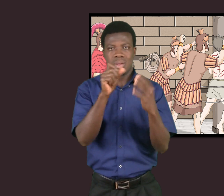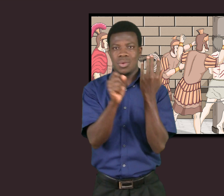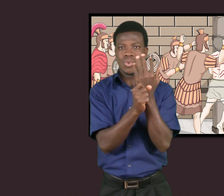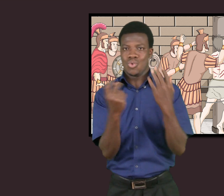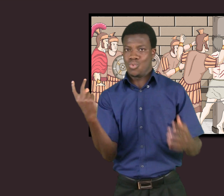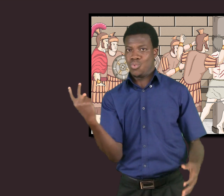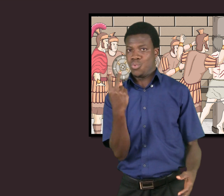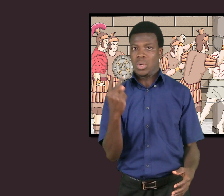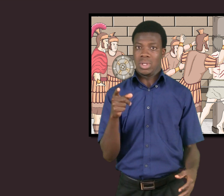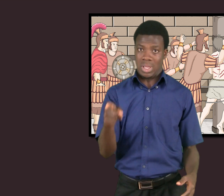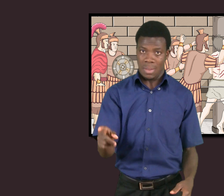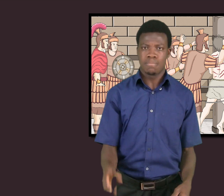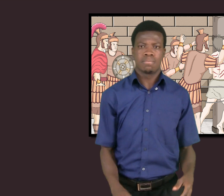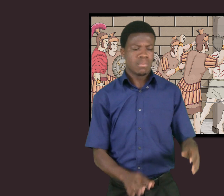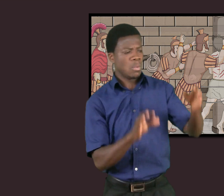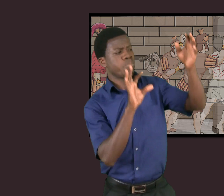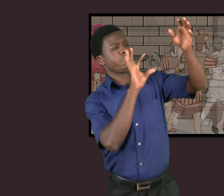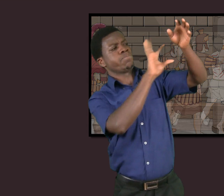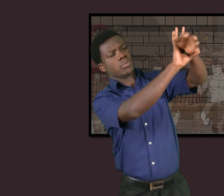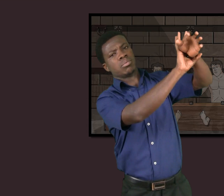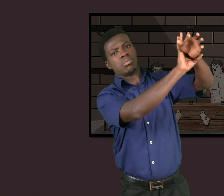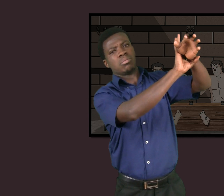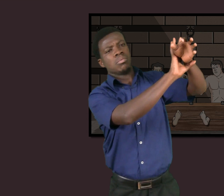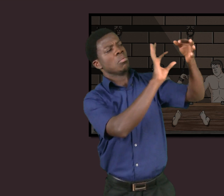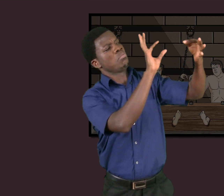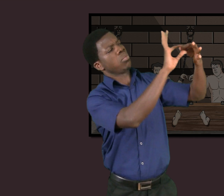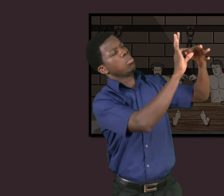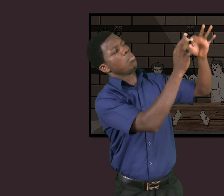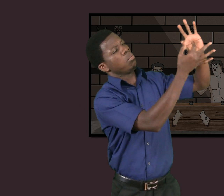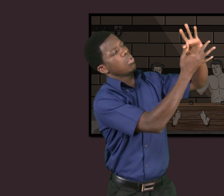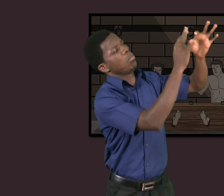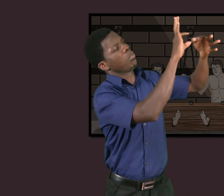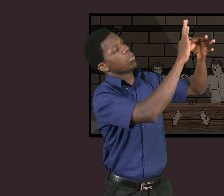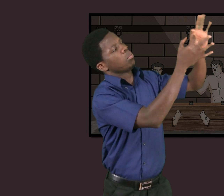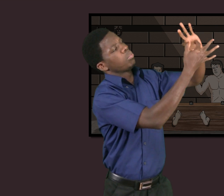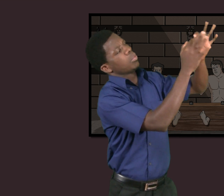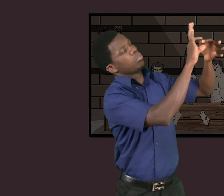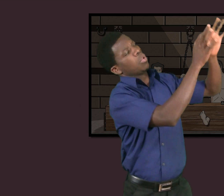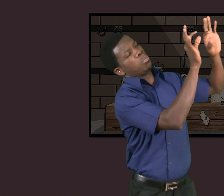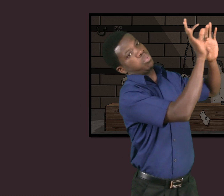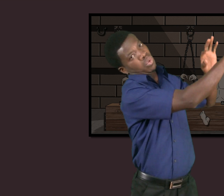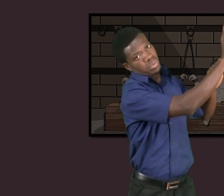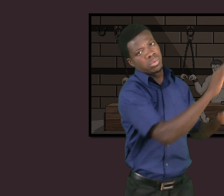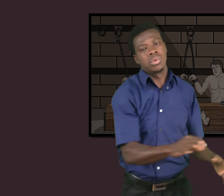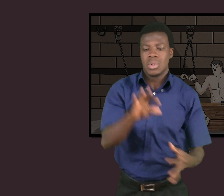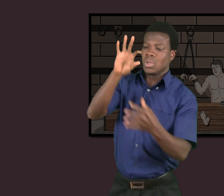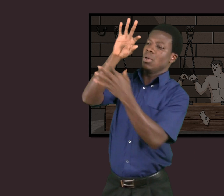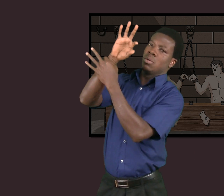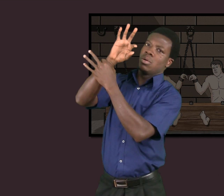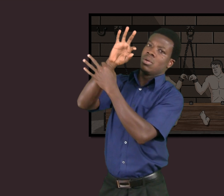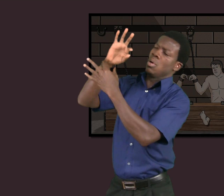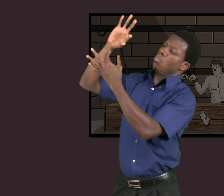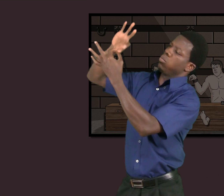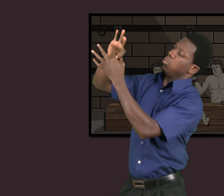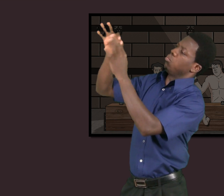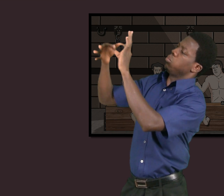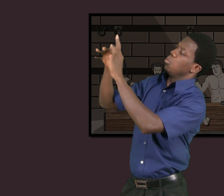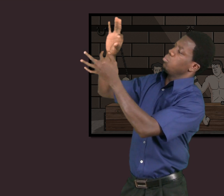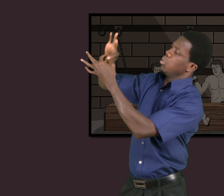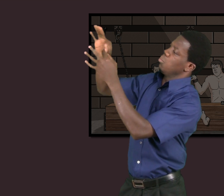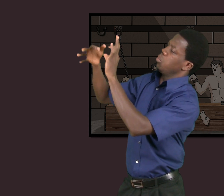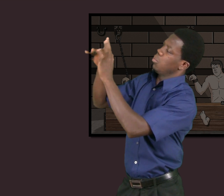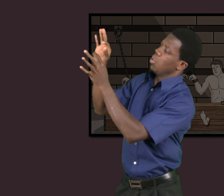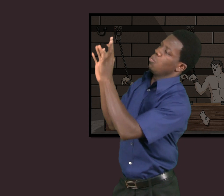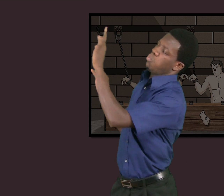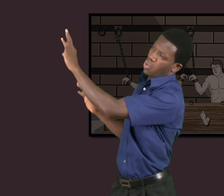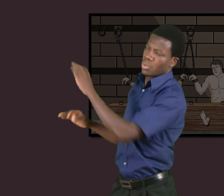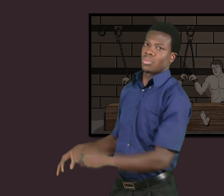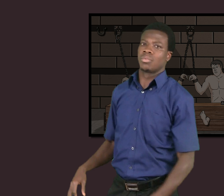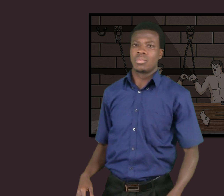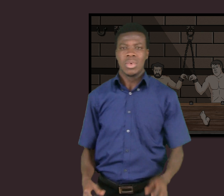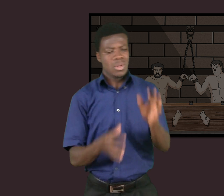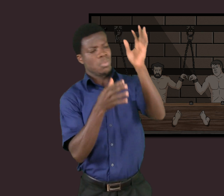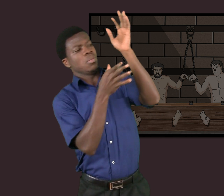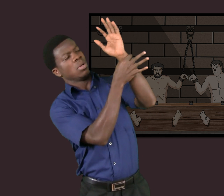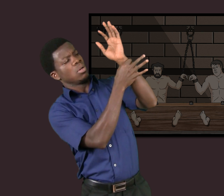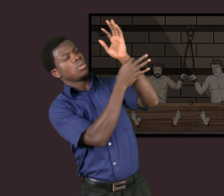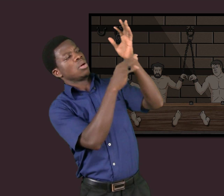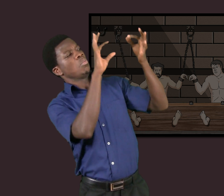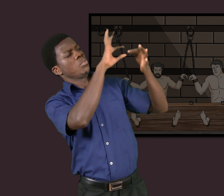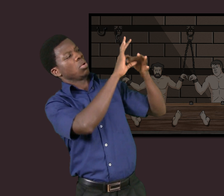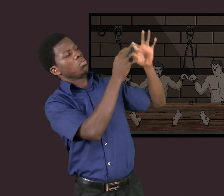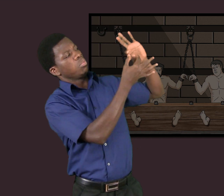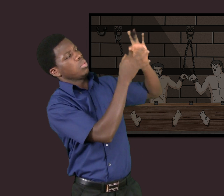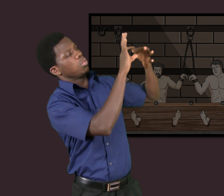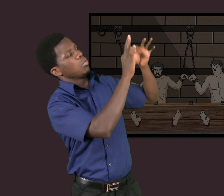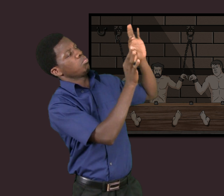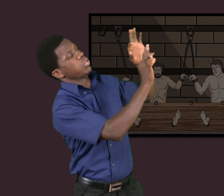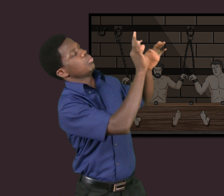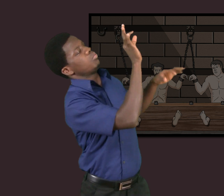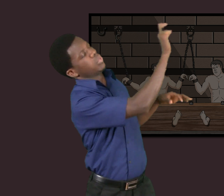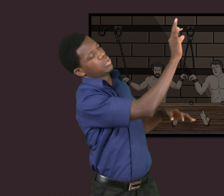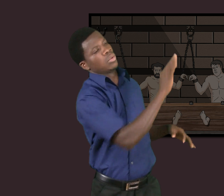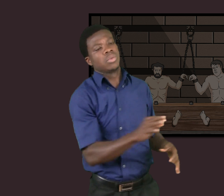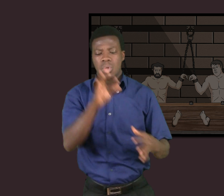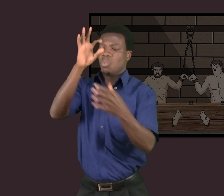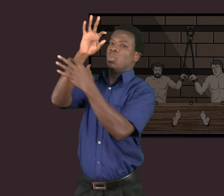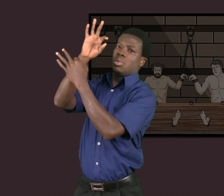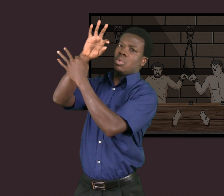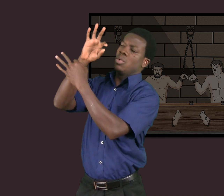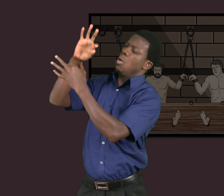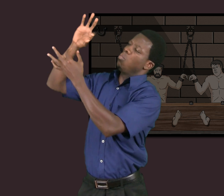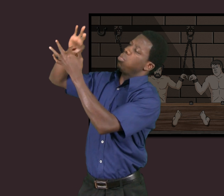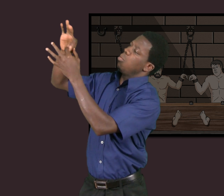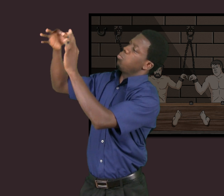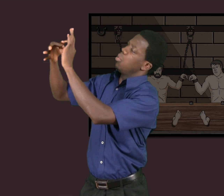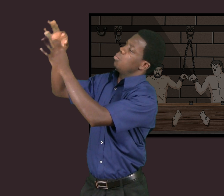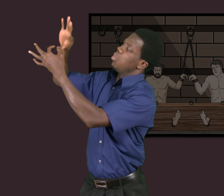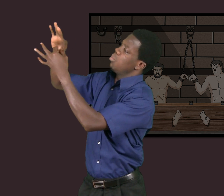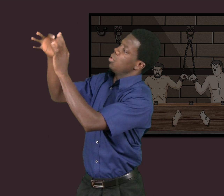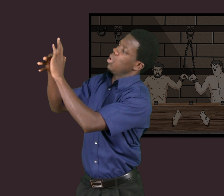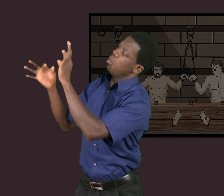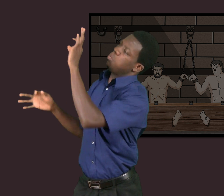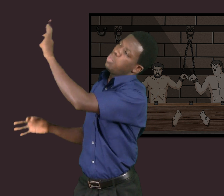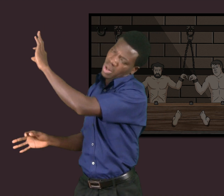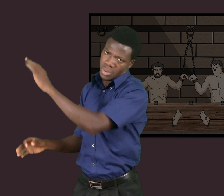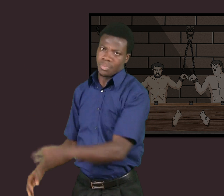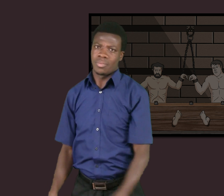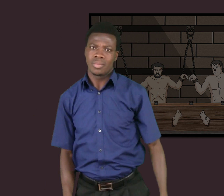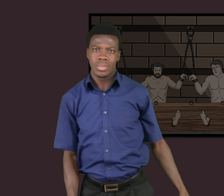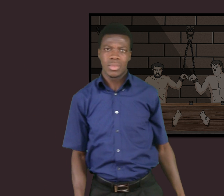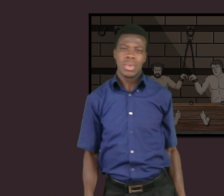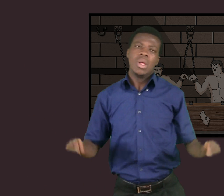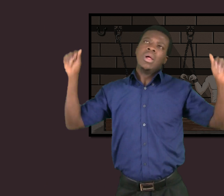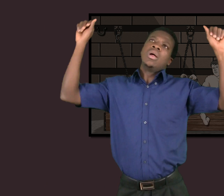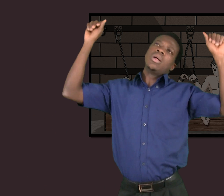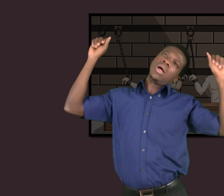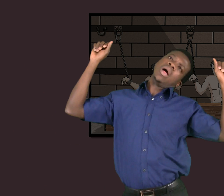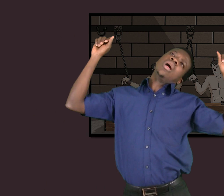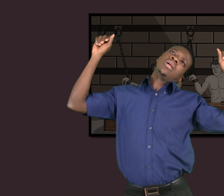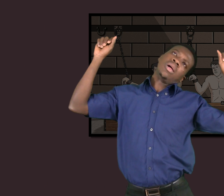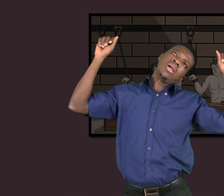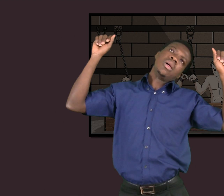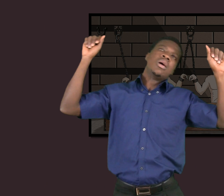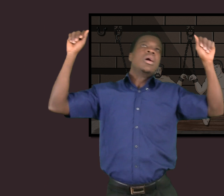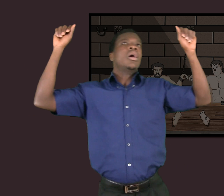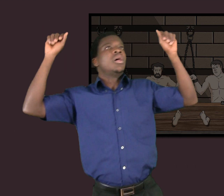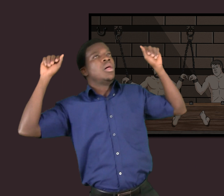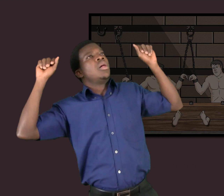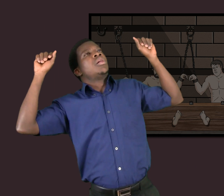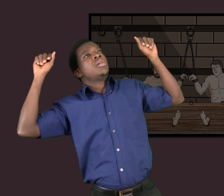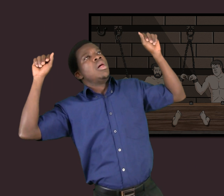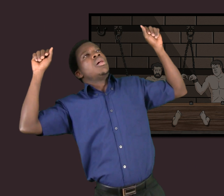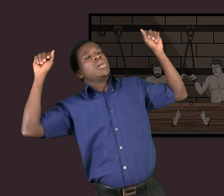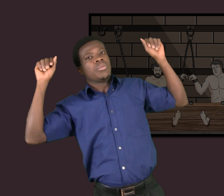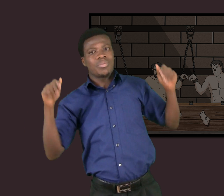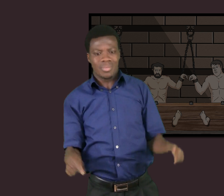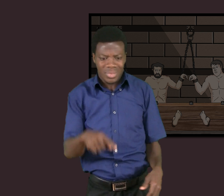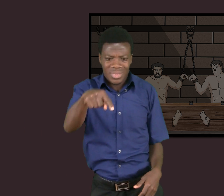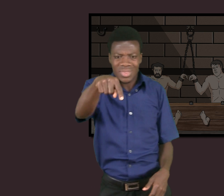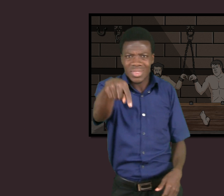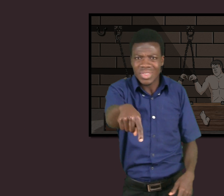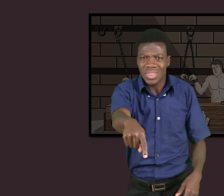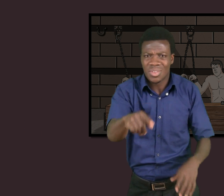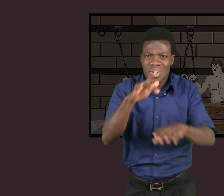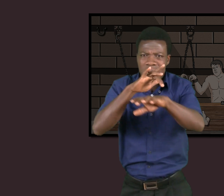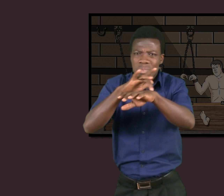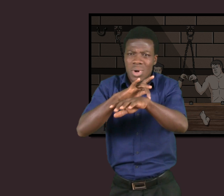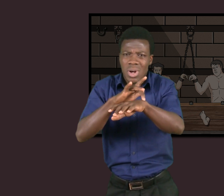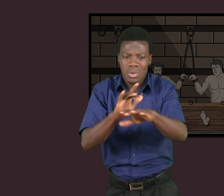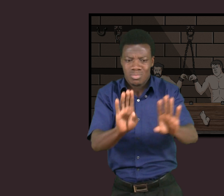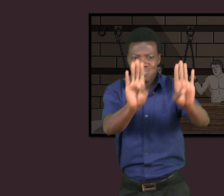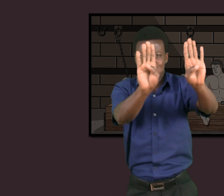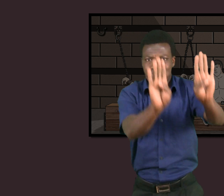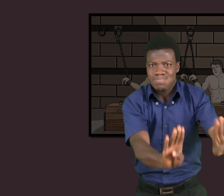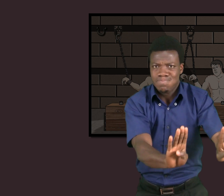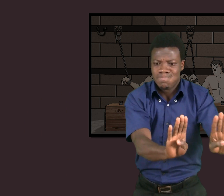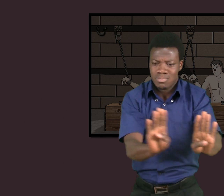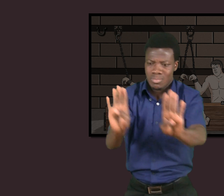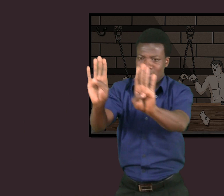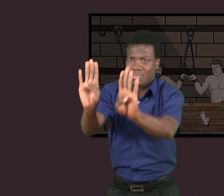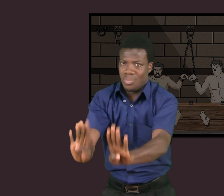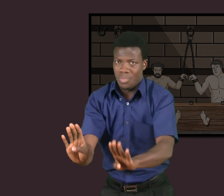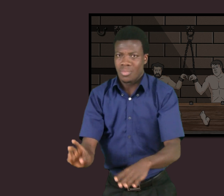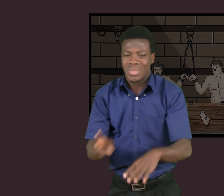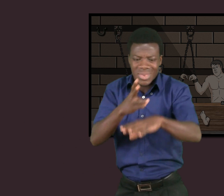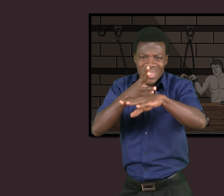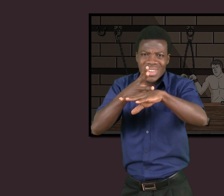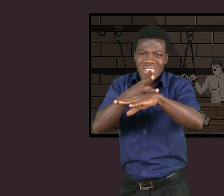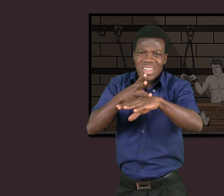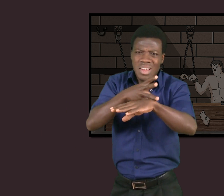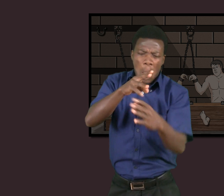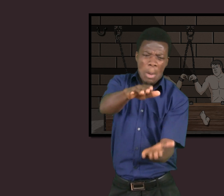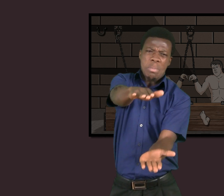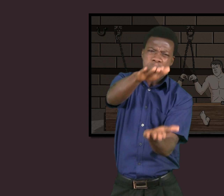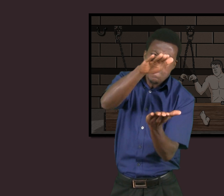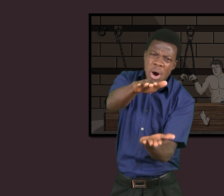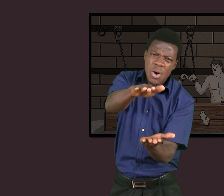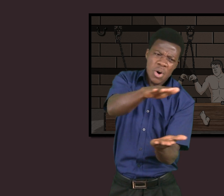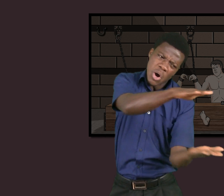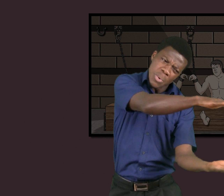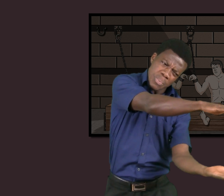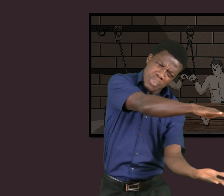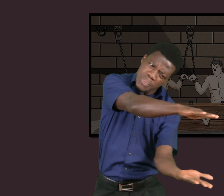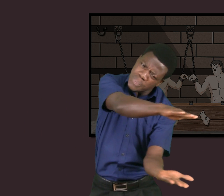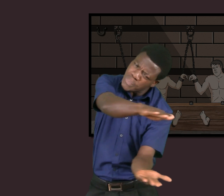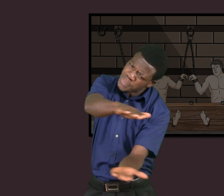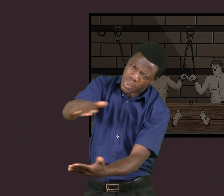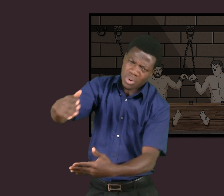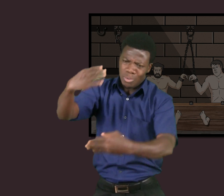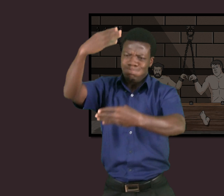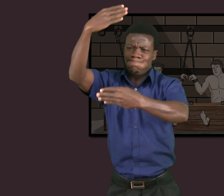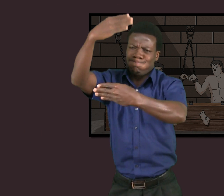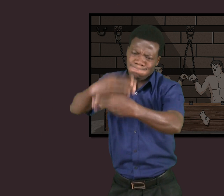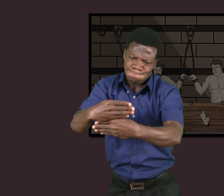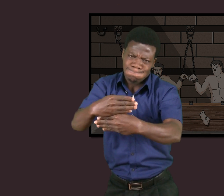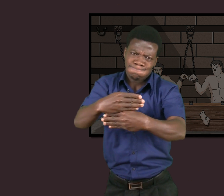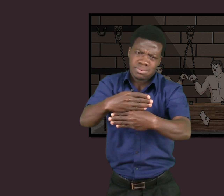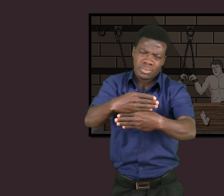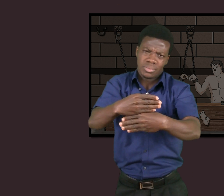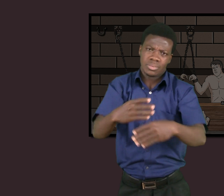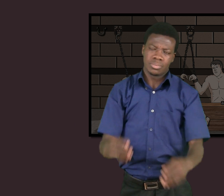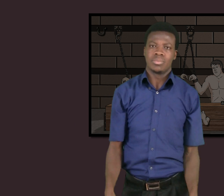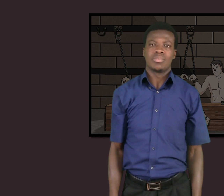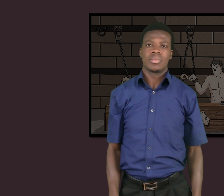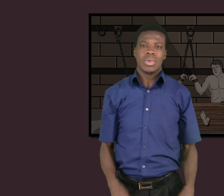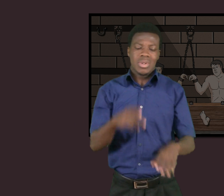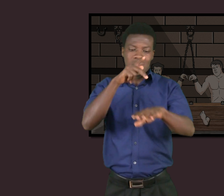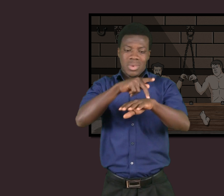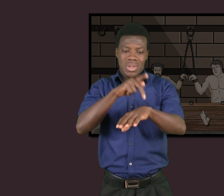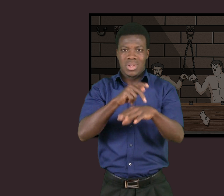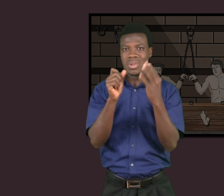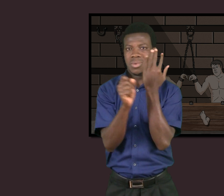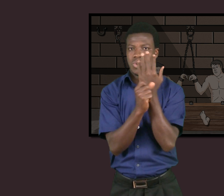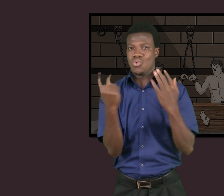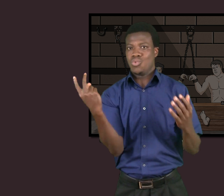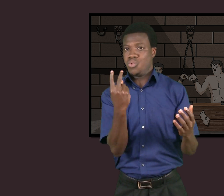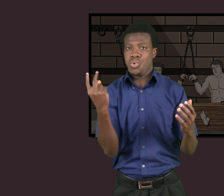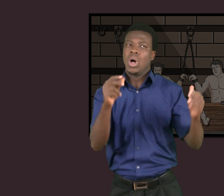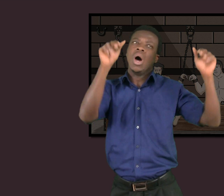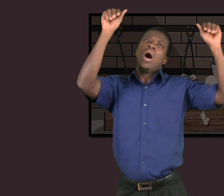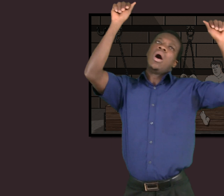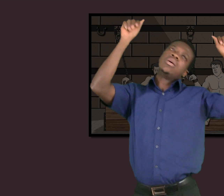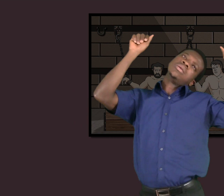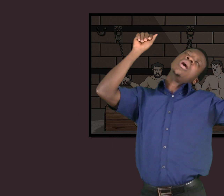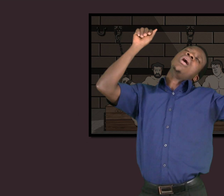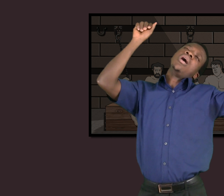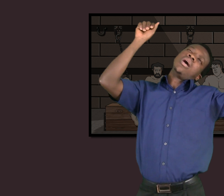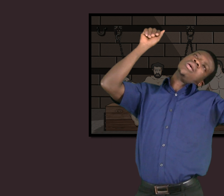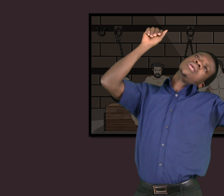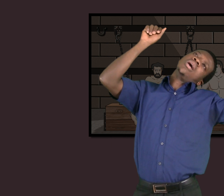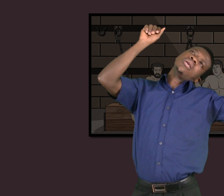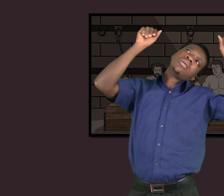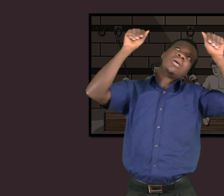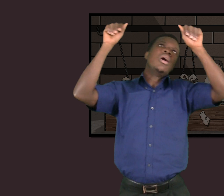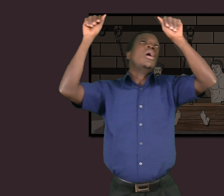On receiving this order, he placed them in the inner cell and fastened their feet in the stocks.